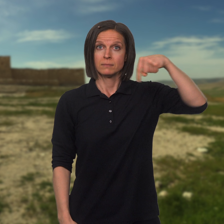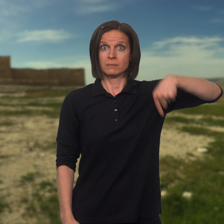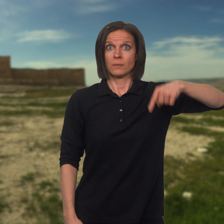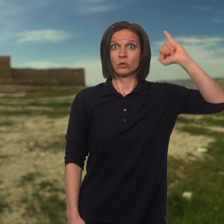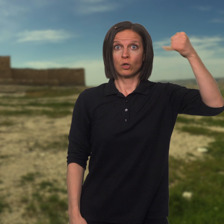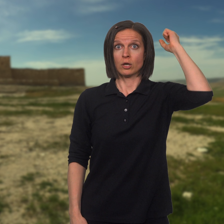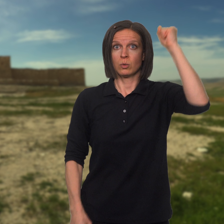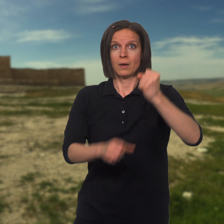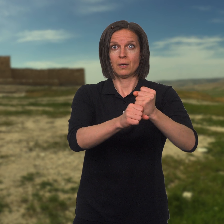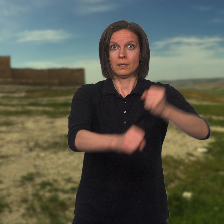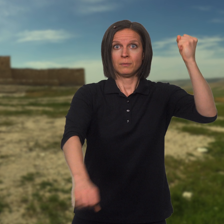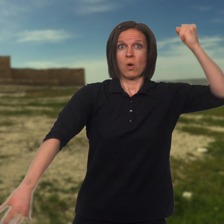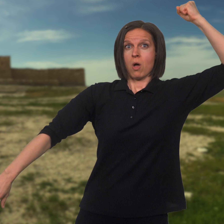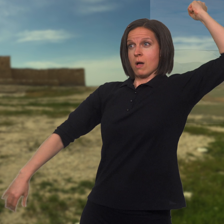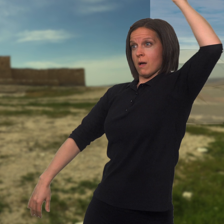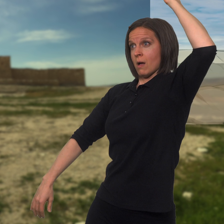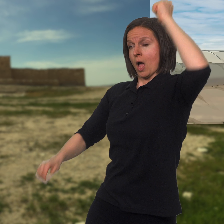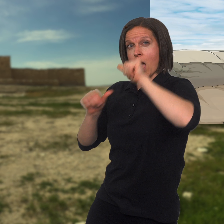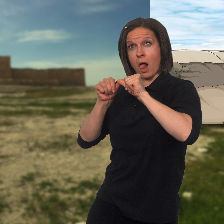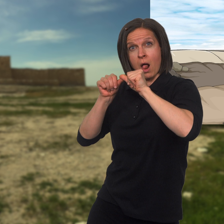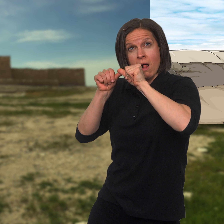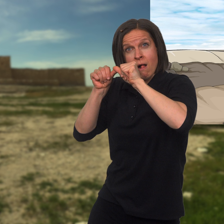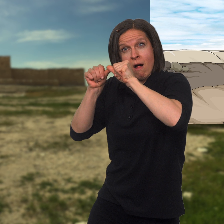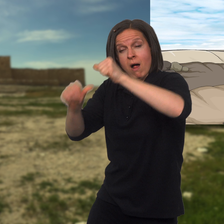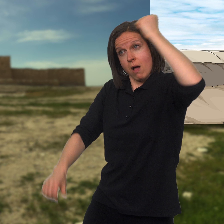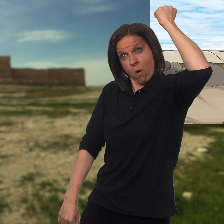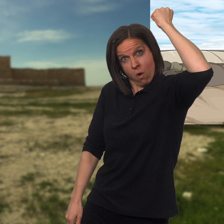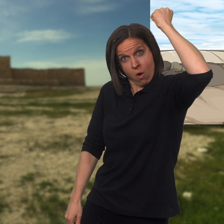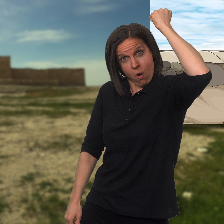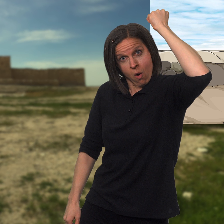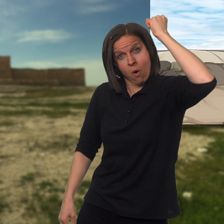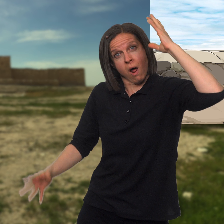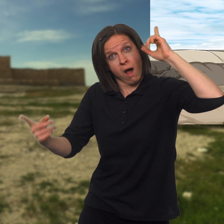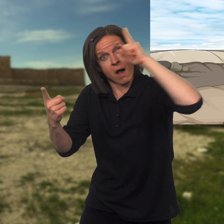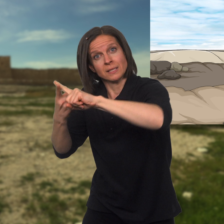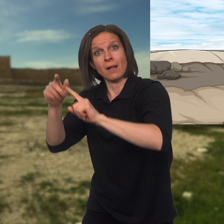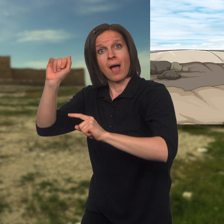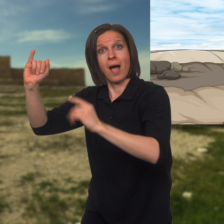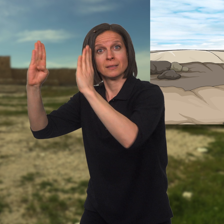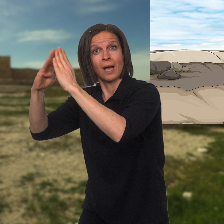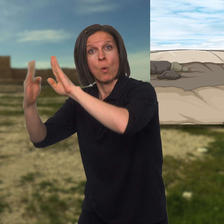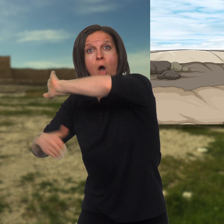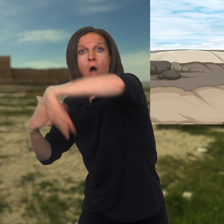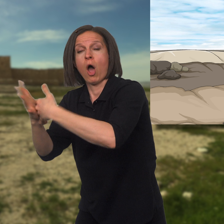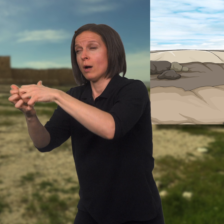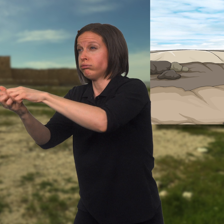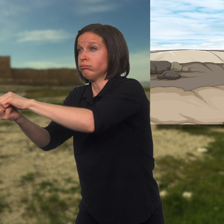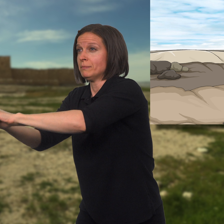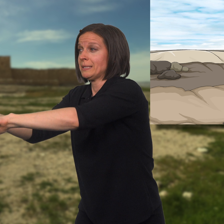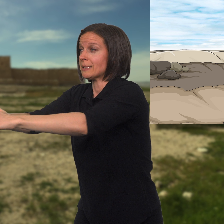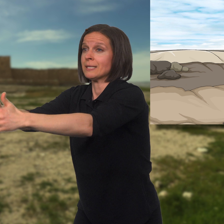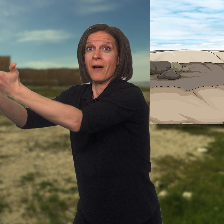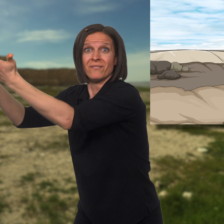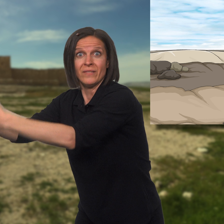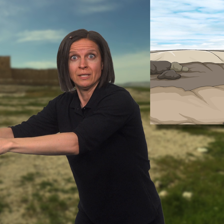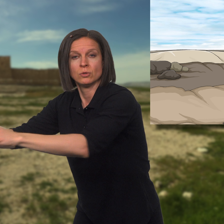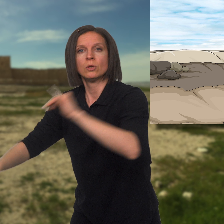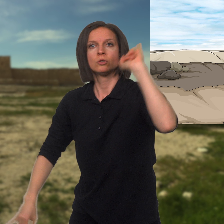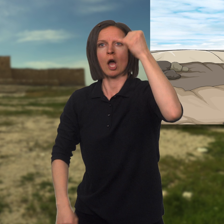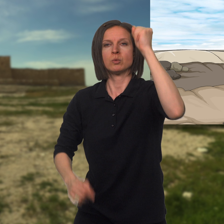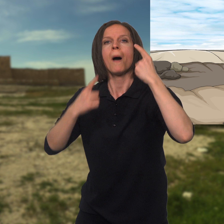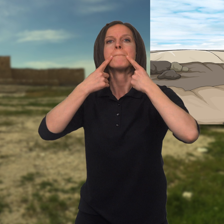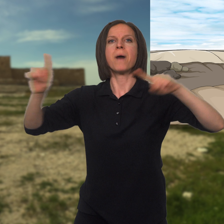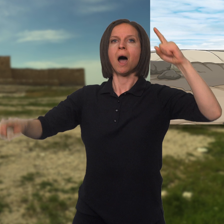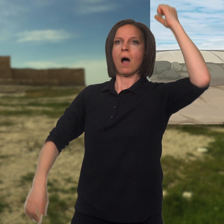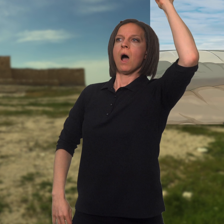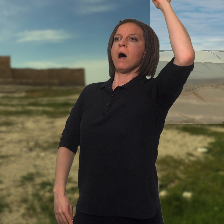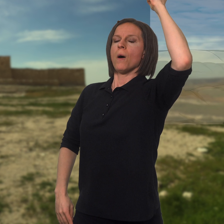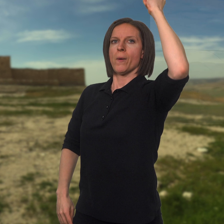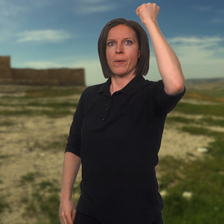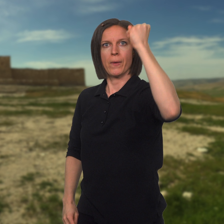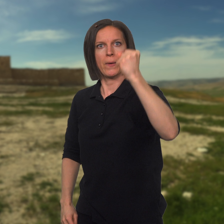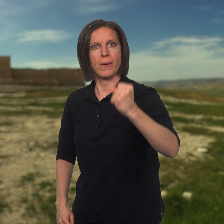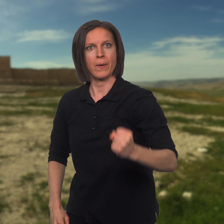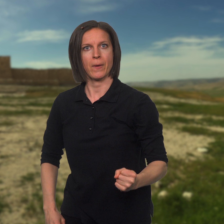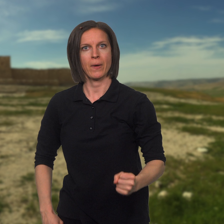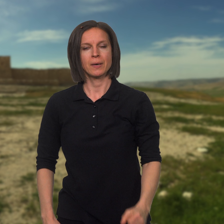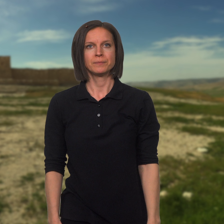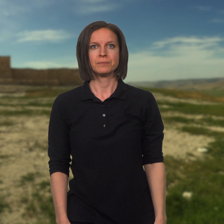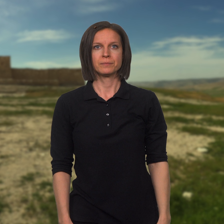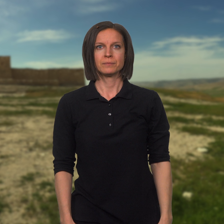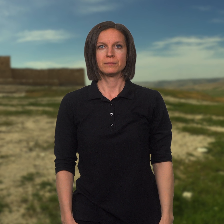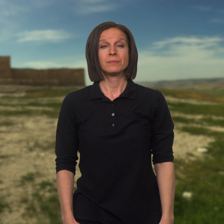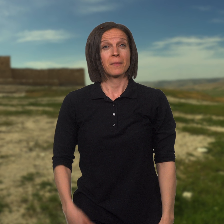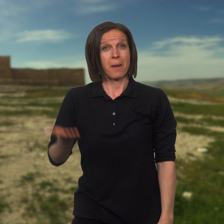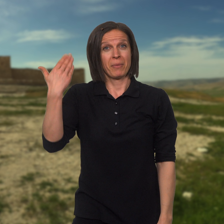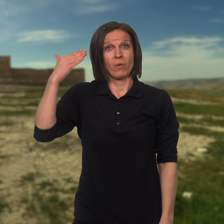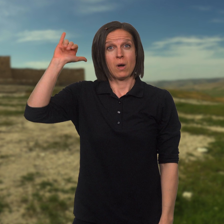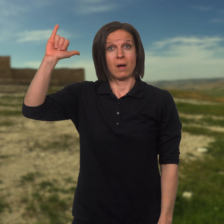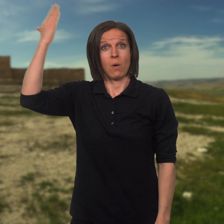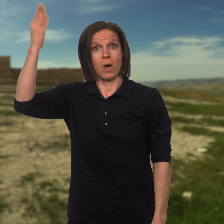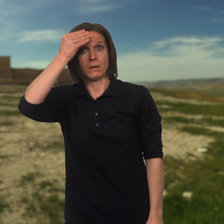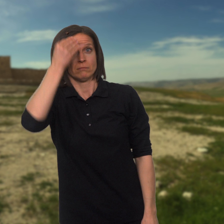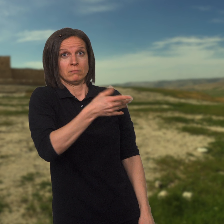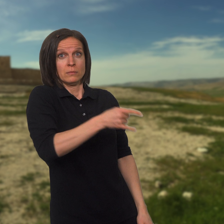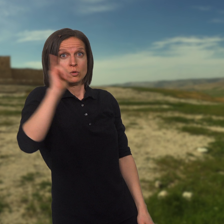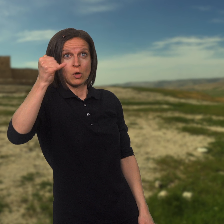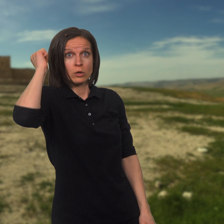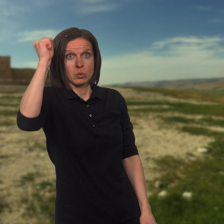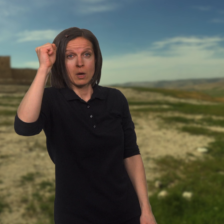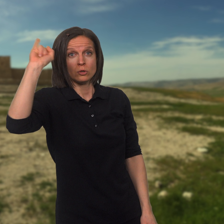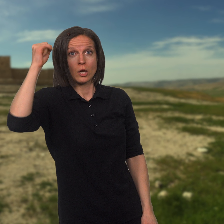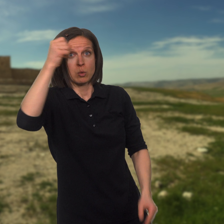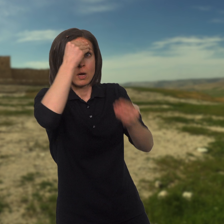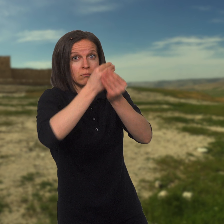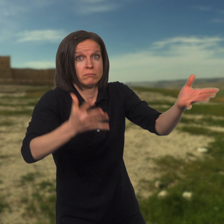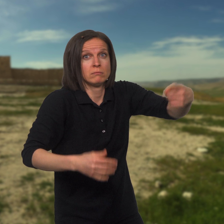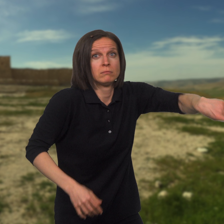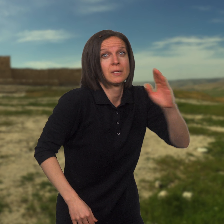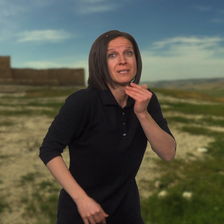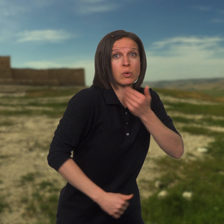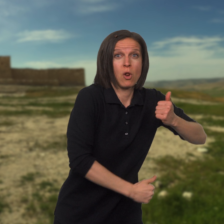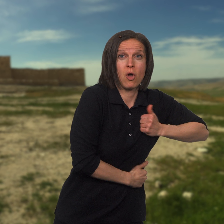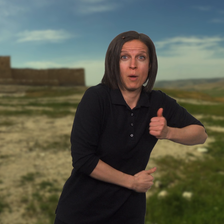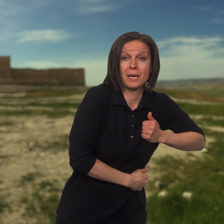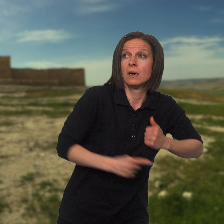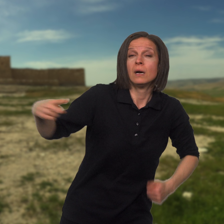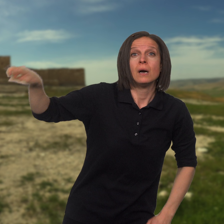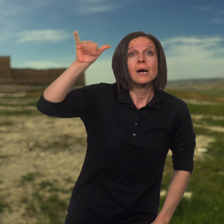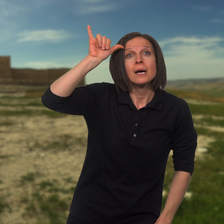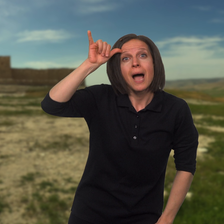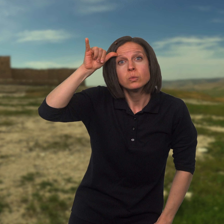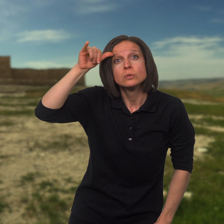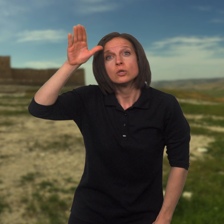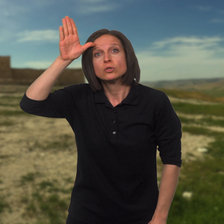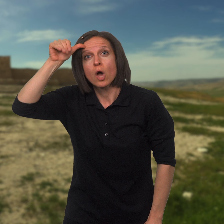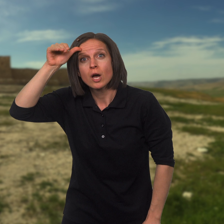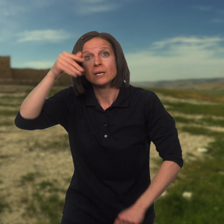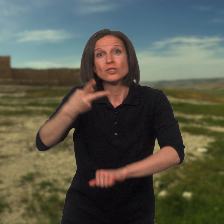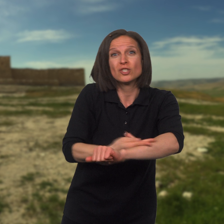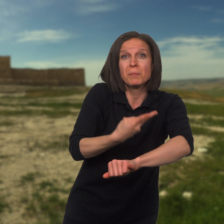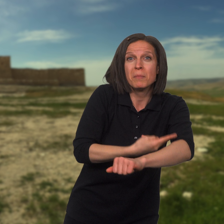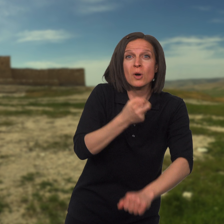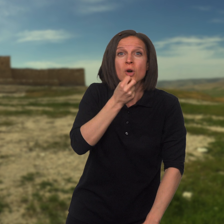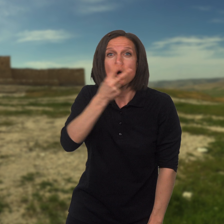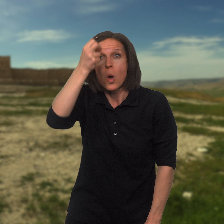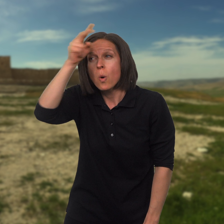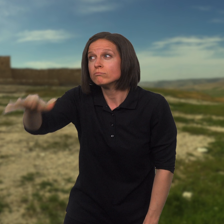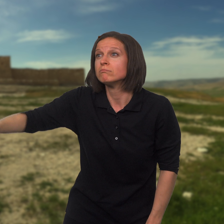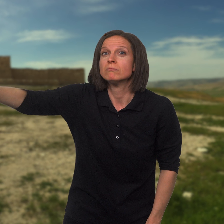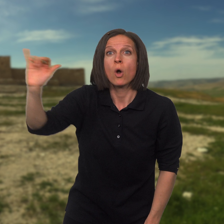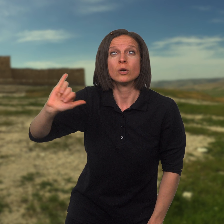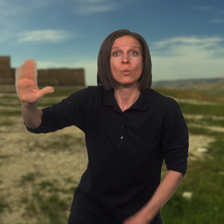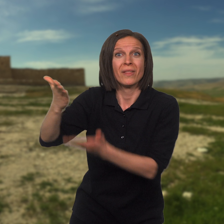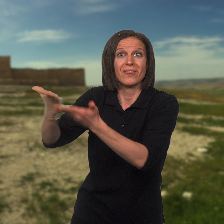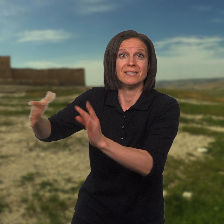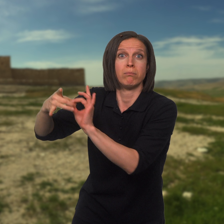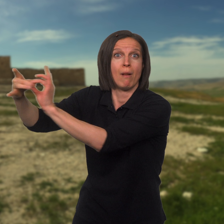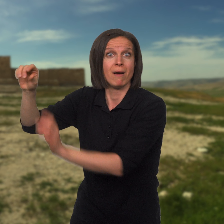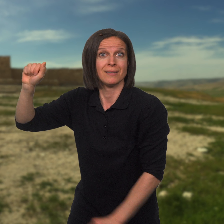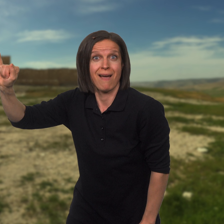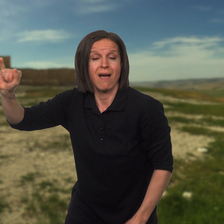Joshua did not draw back the hand that held his battle lance until he had devoted to destruction all who lived in Ai.